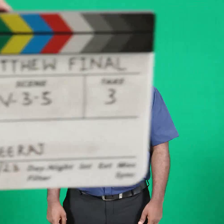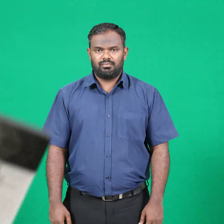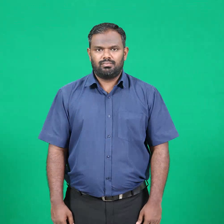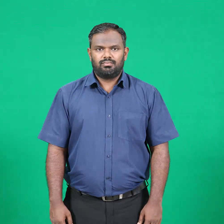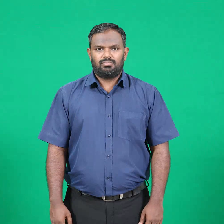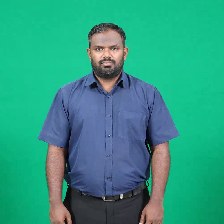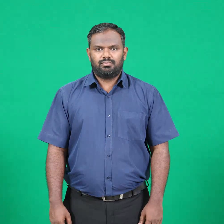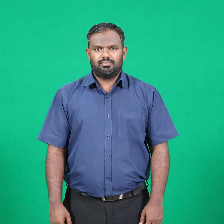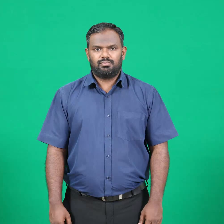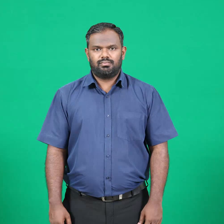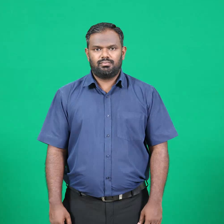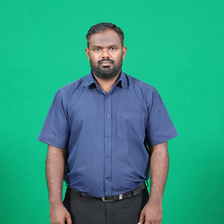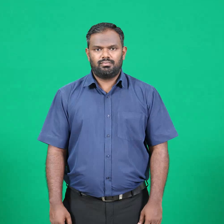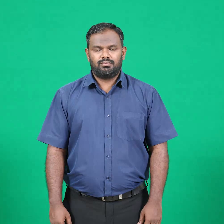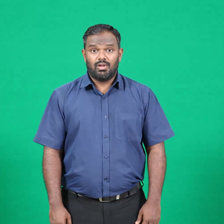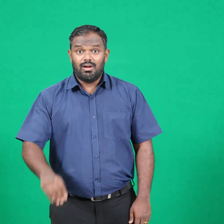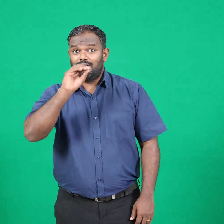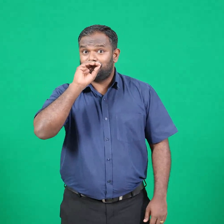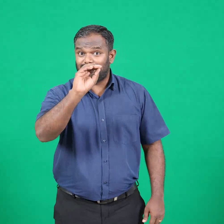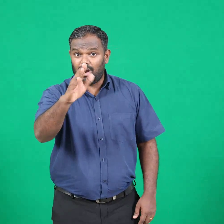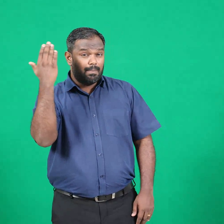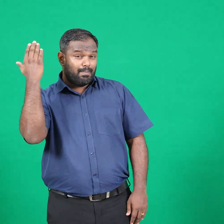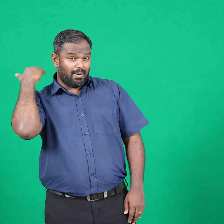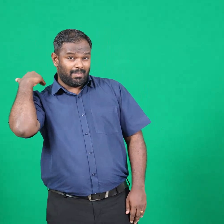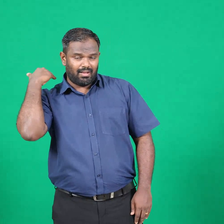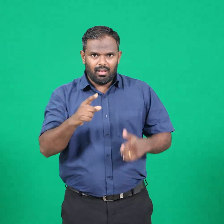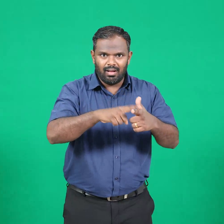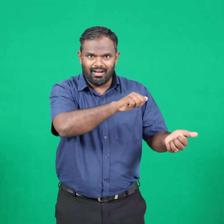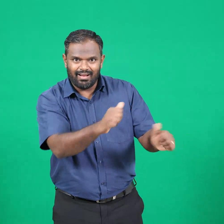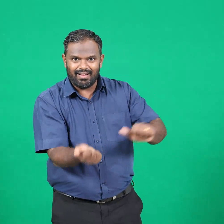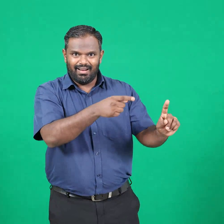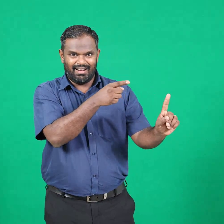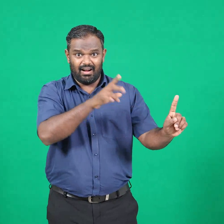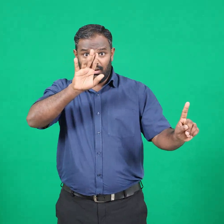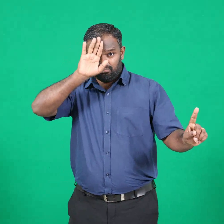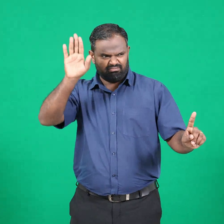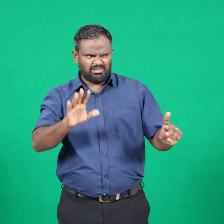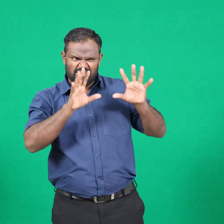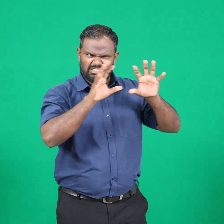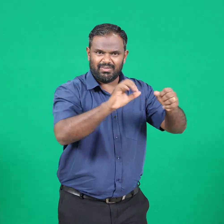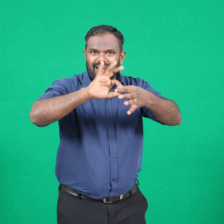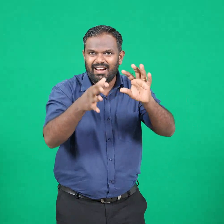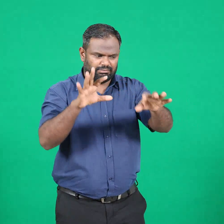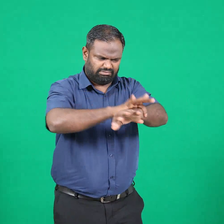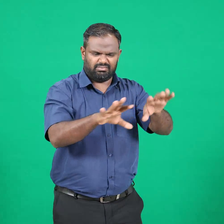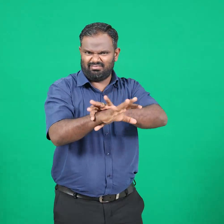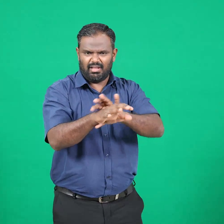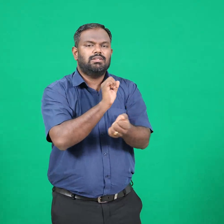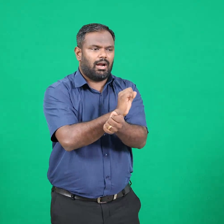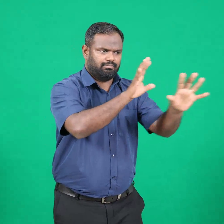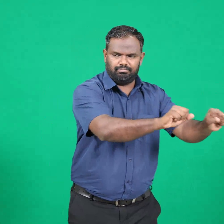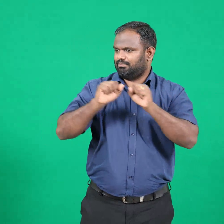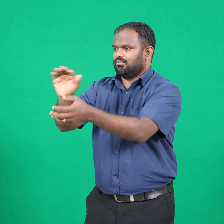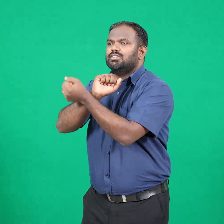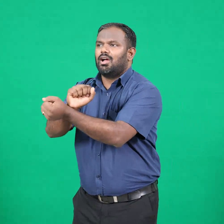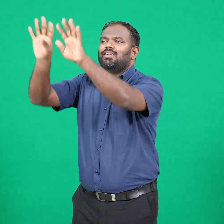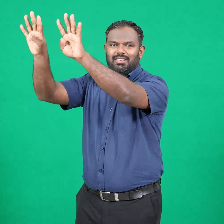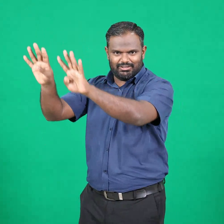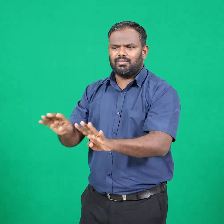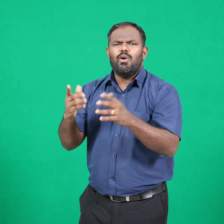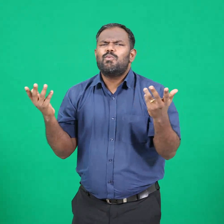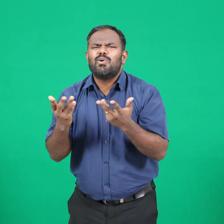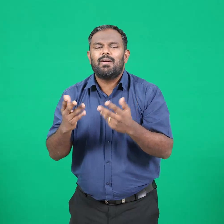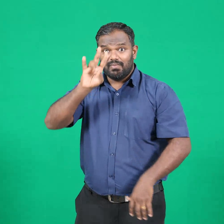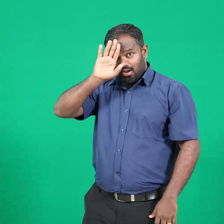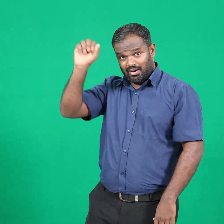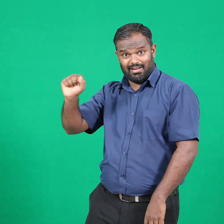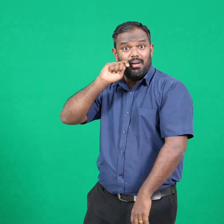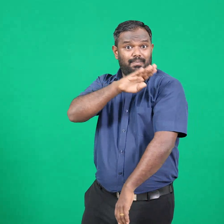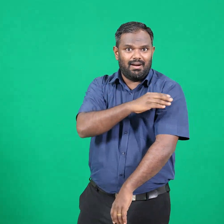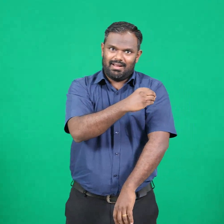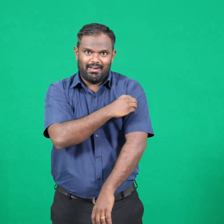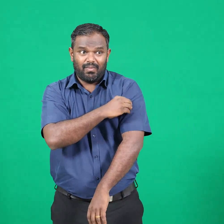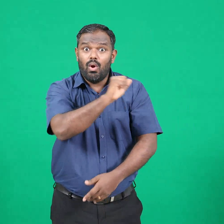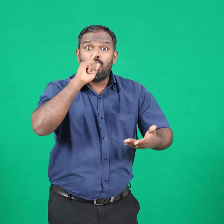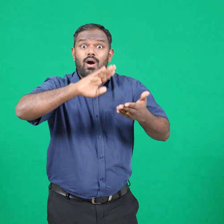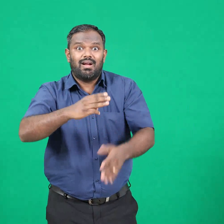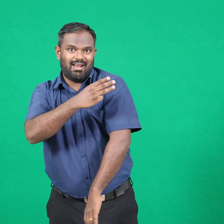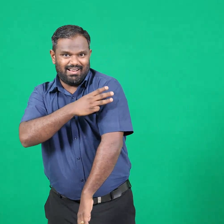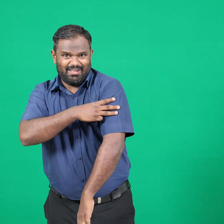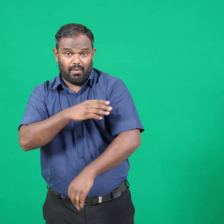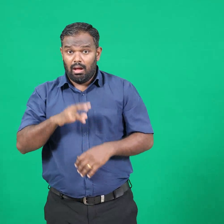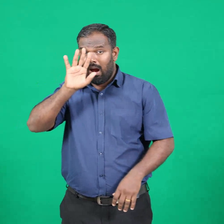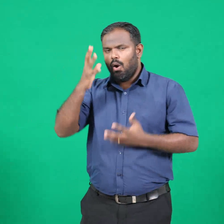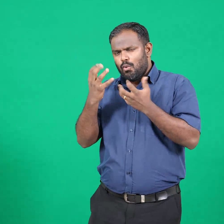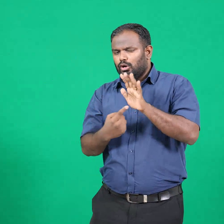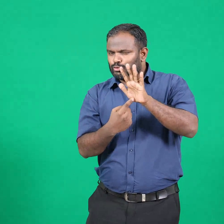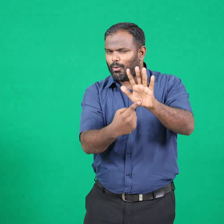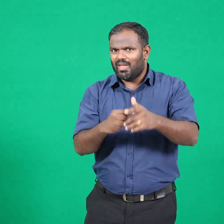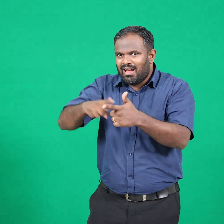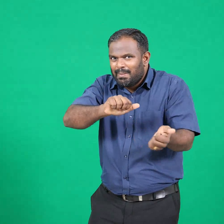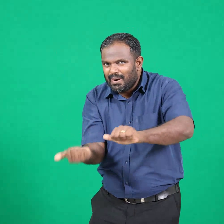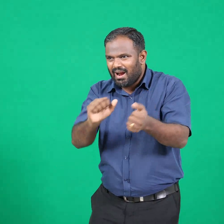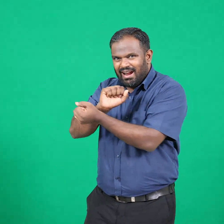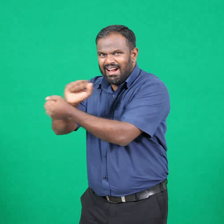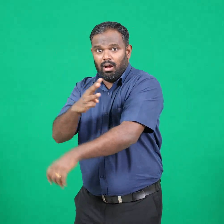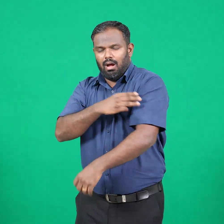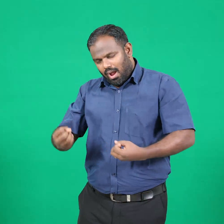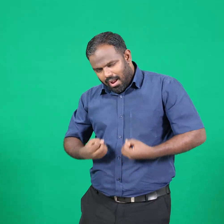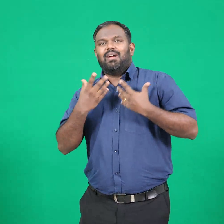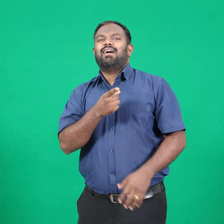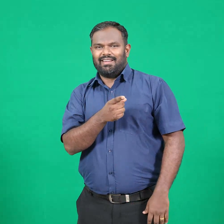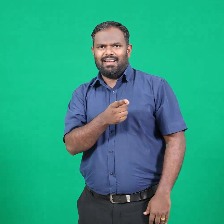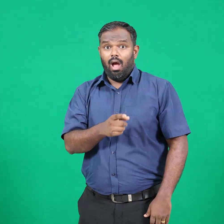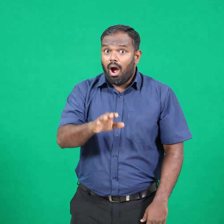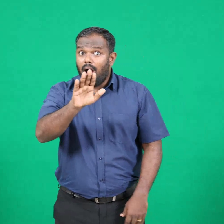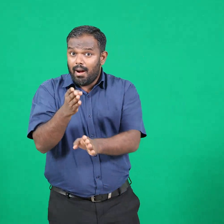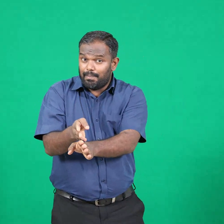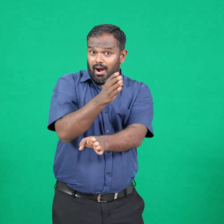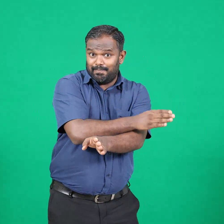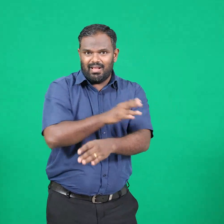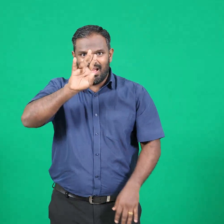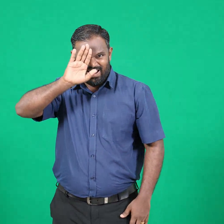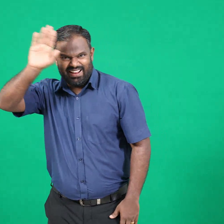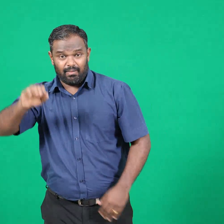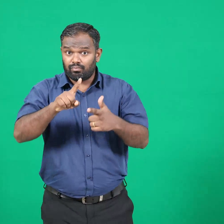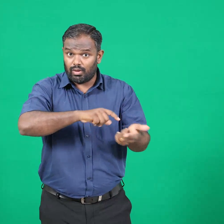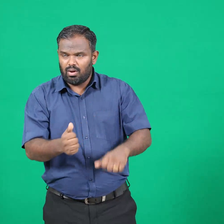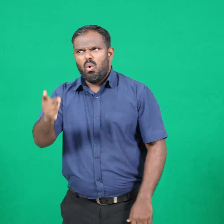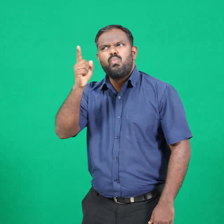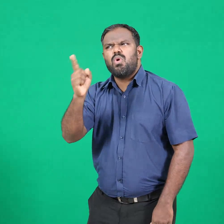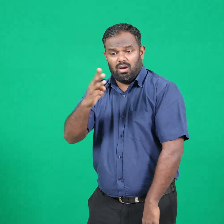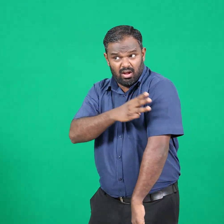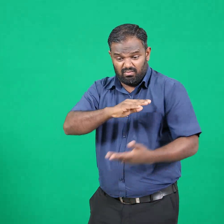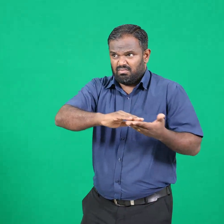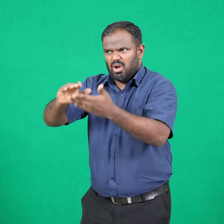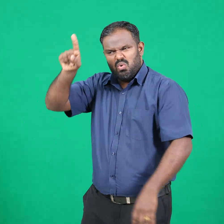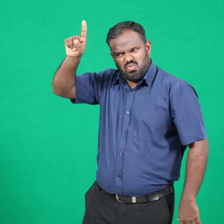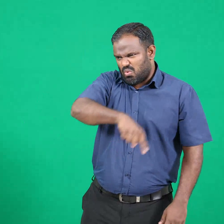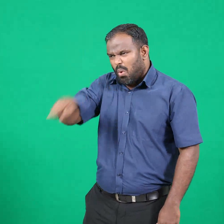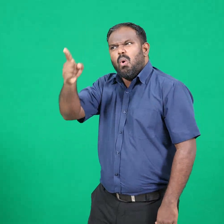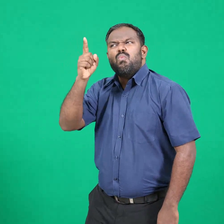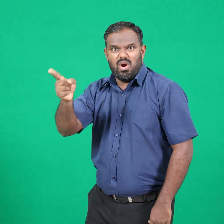Now Herod had arrested John and bound him and put him in prison on account of Herodias, his brother Philip's wife, because John had been telling him, "It is not lawful for you to have her."